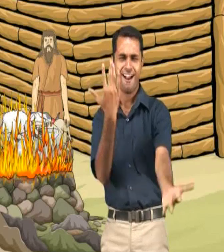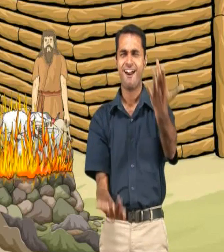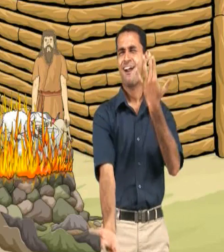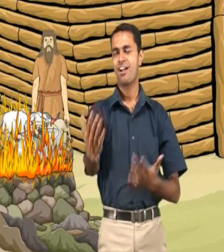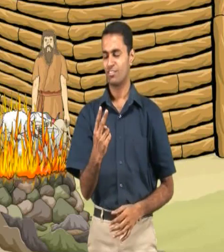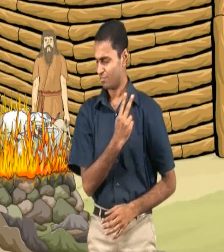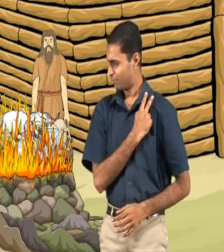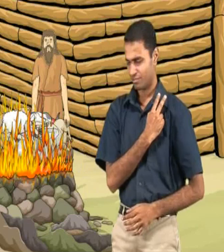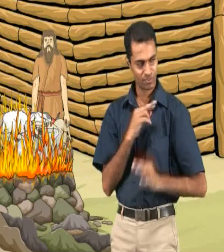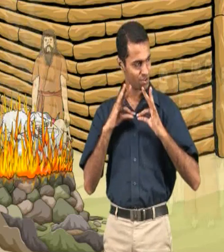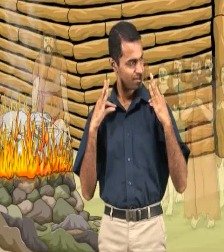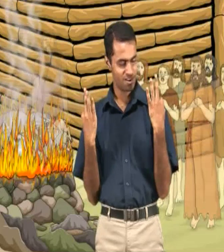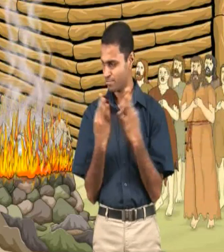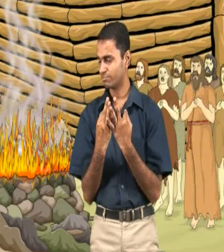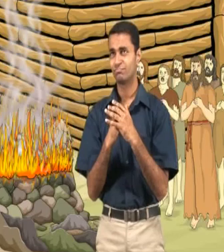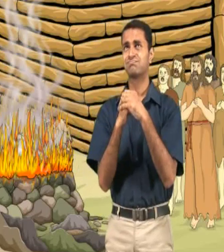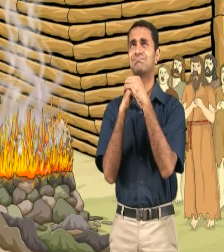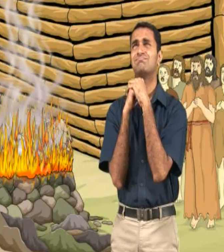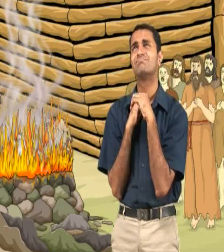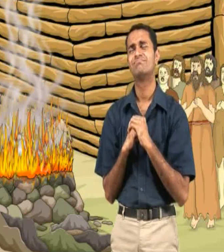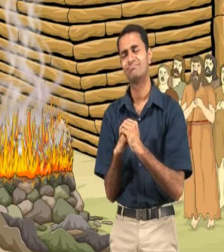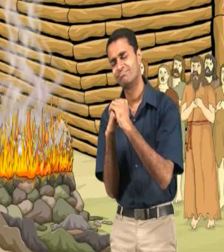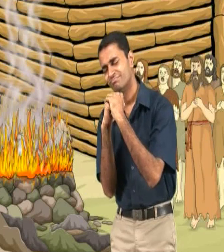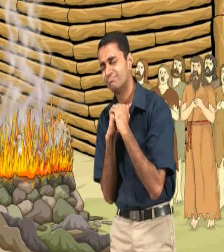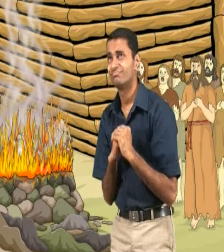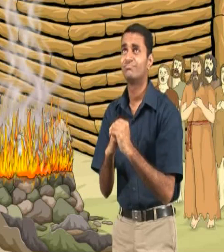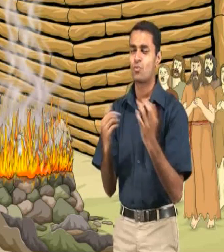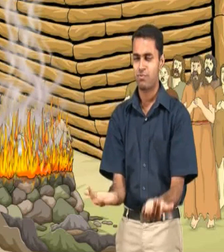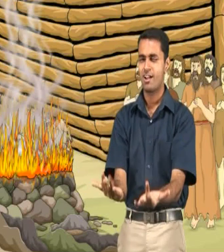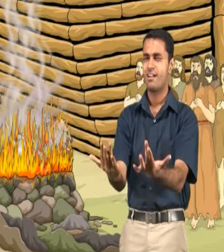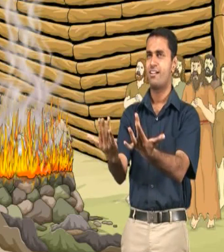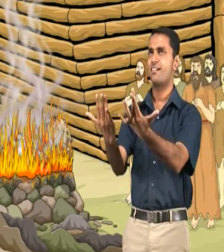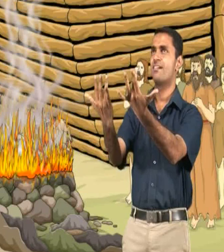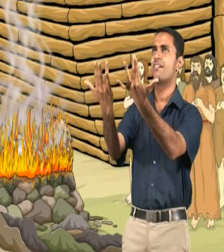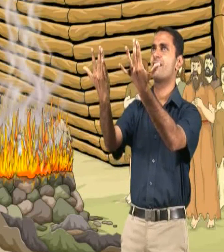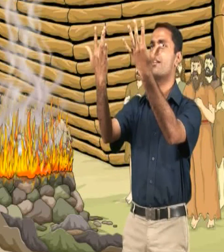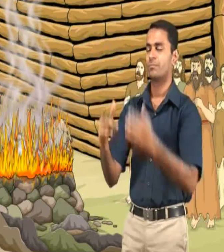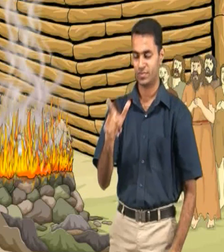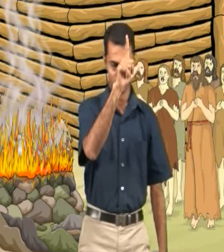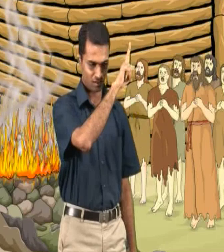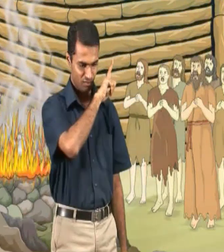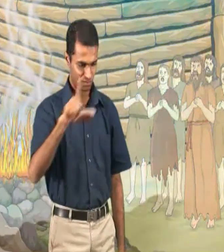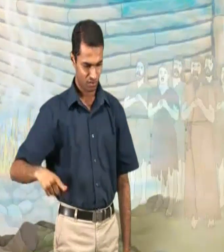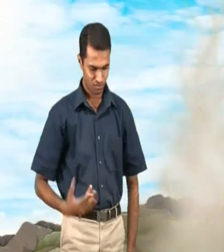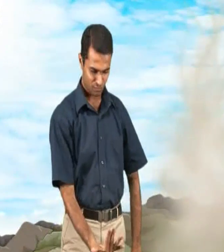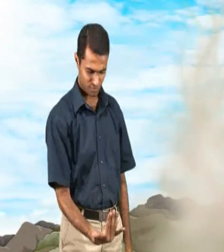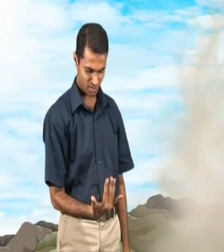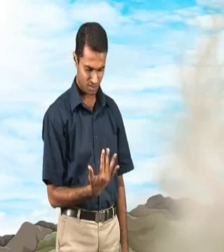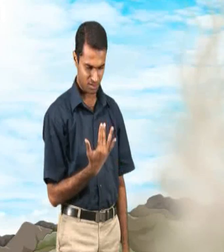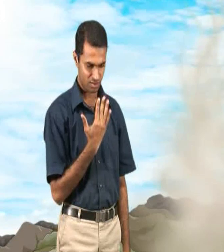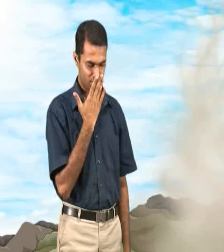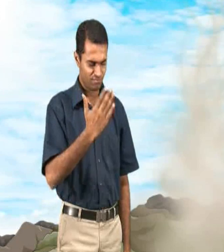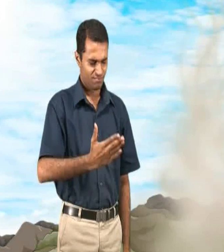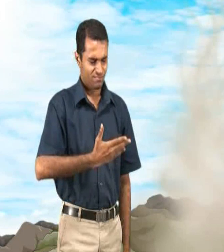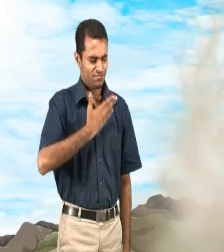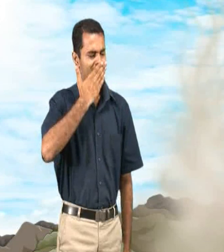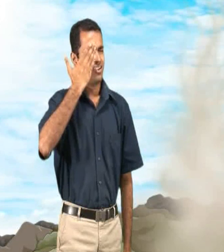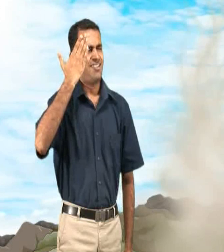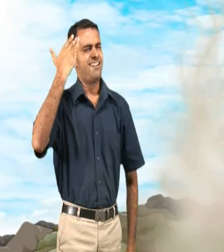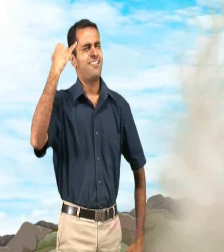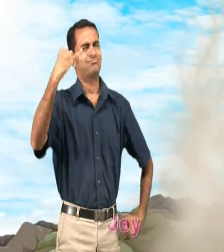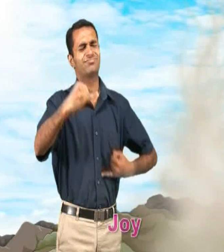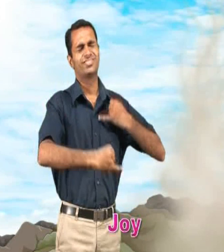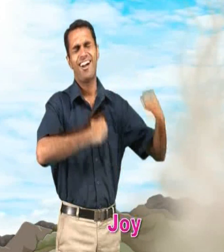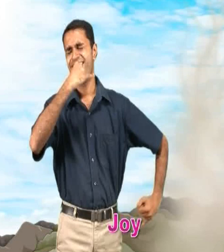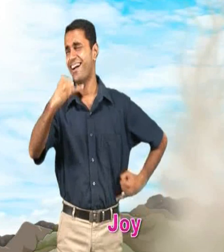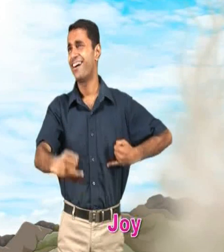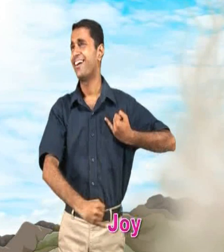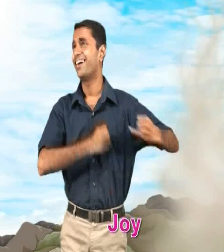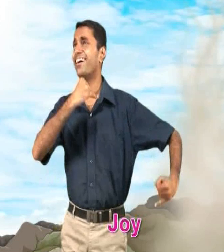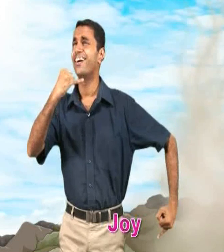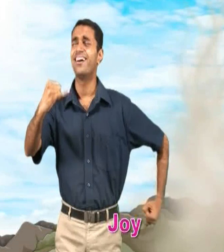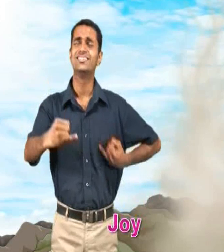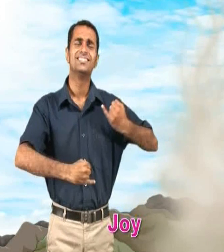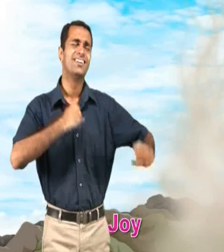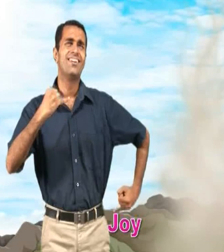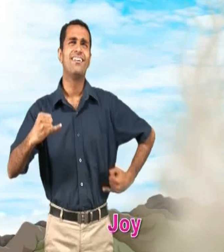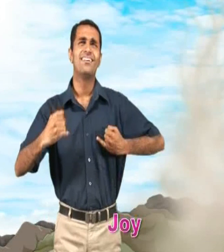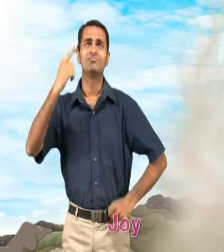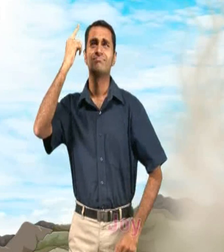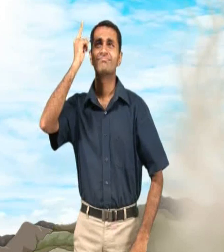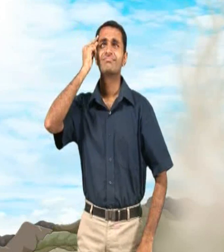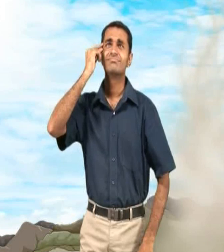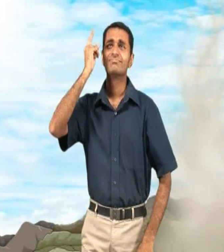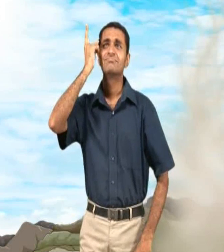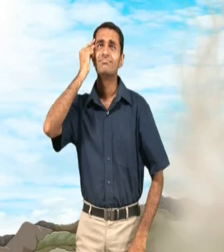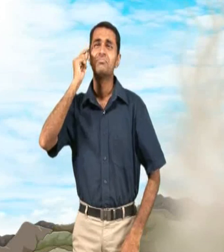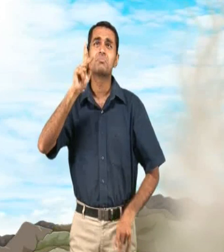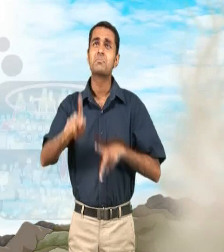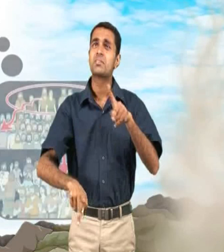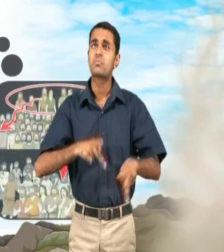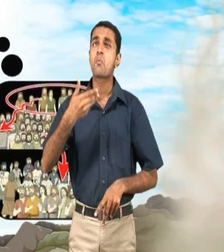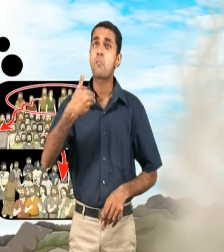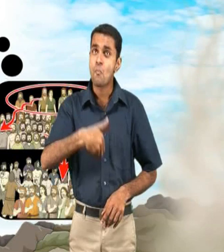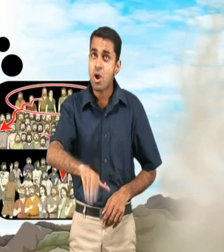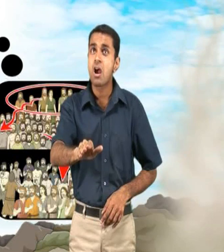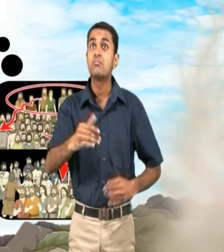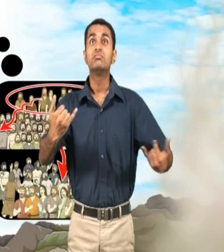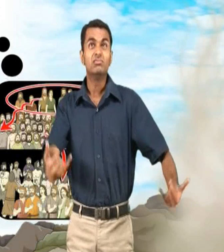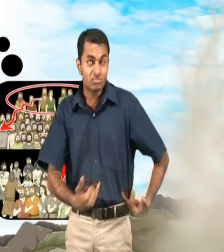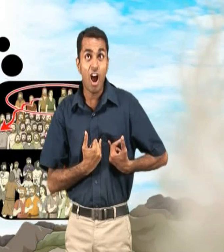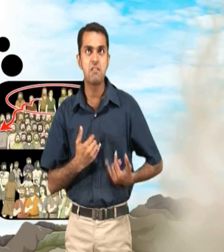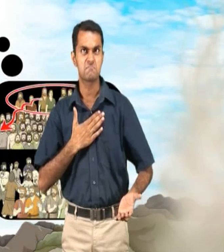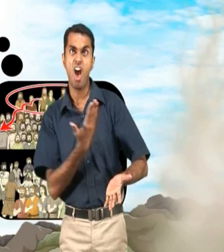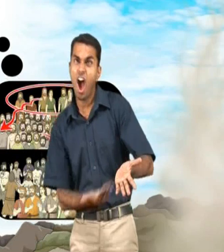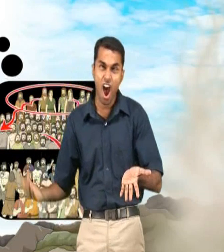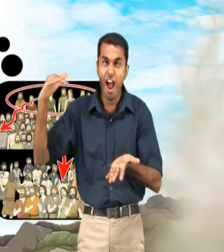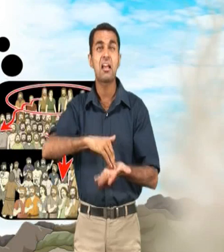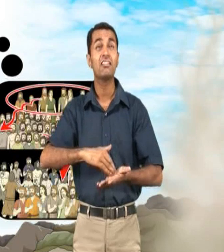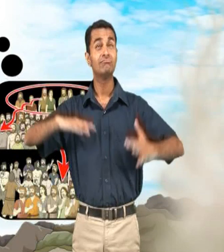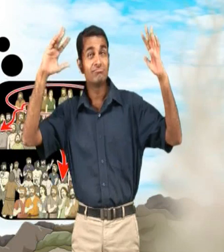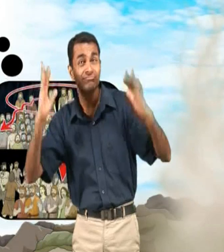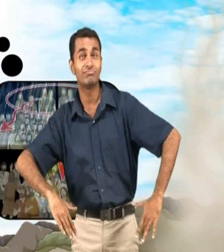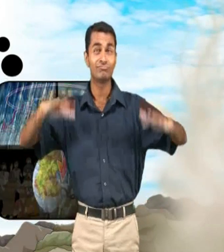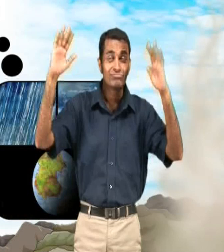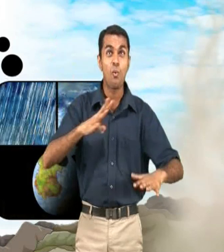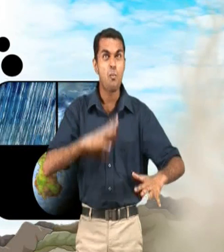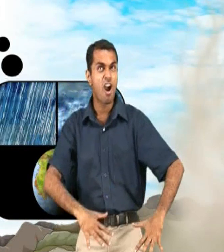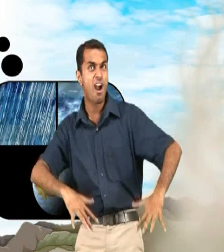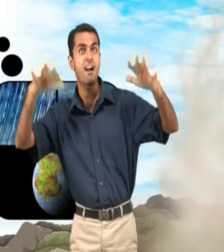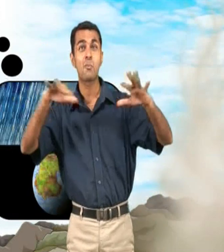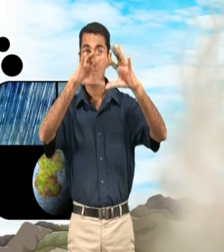When the LORD smelled the pleasing aroma, He said in His heart, “Never again will I curse the ground because of man, even though every inclination of his heart is evil from his youth.